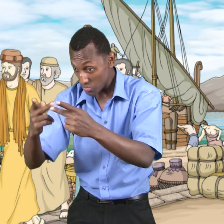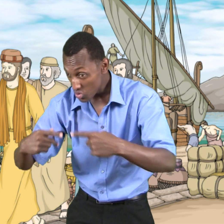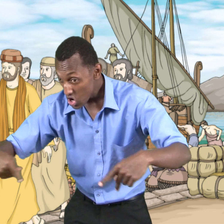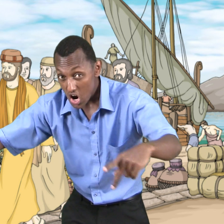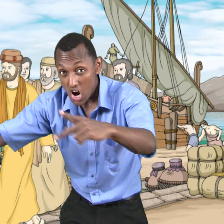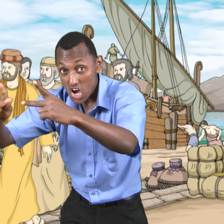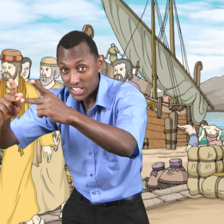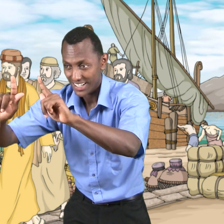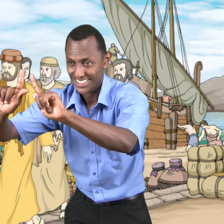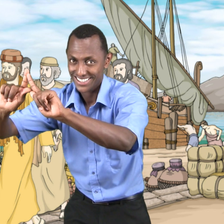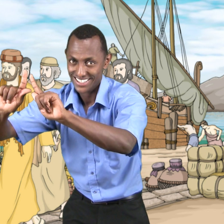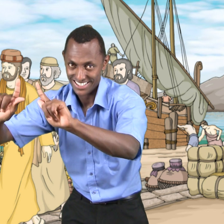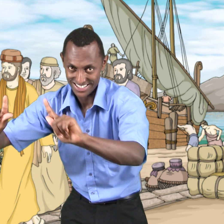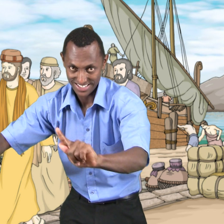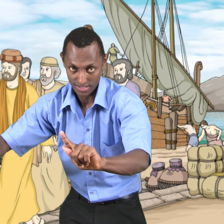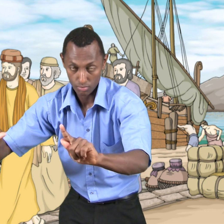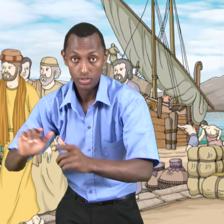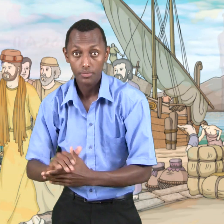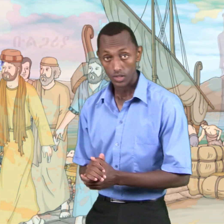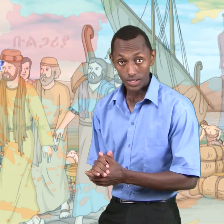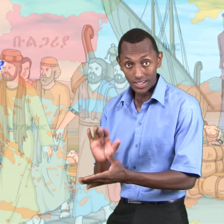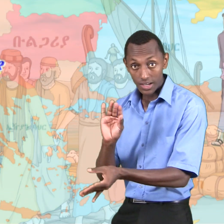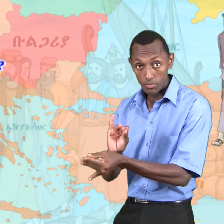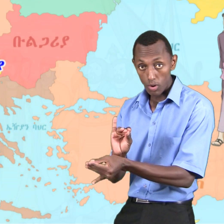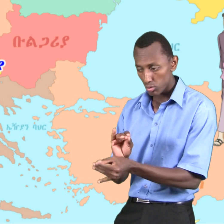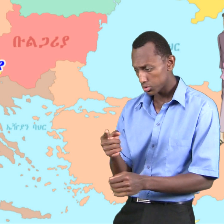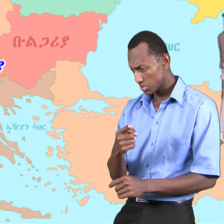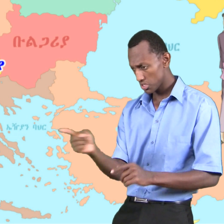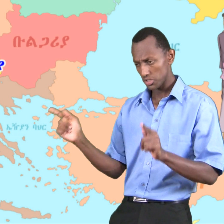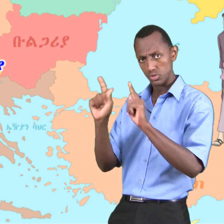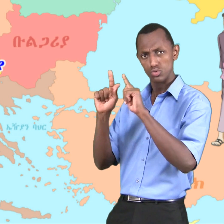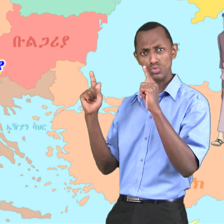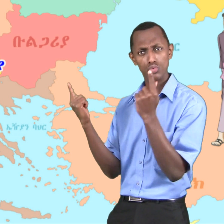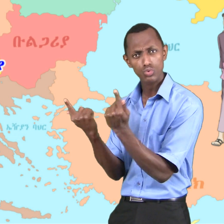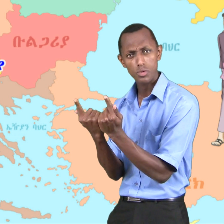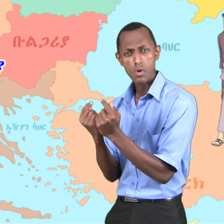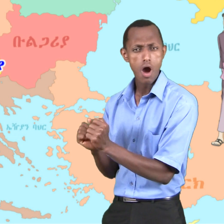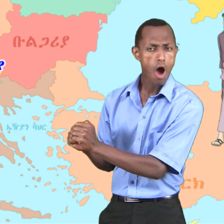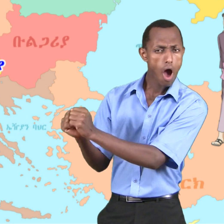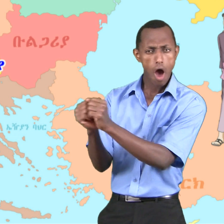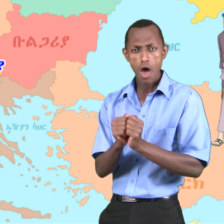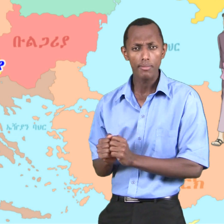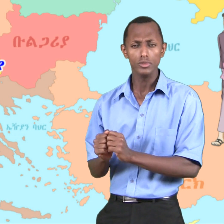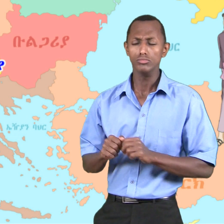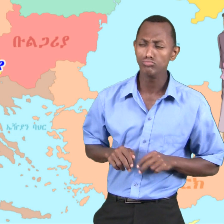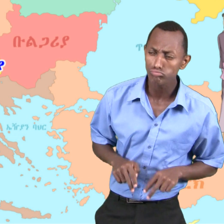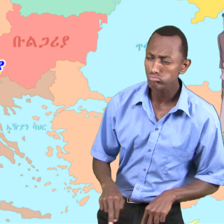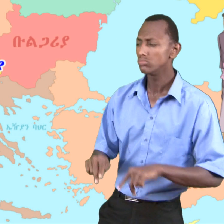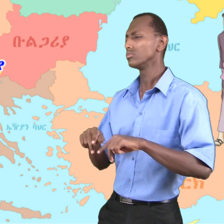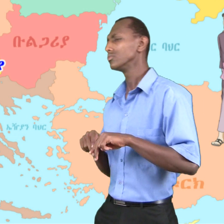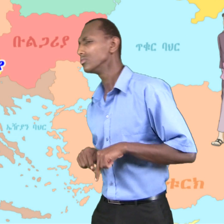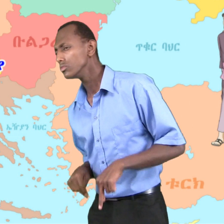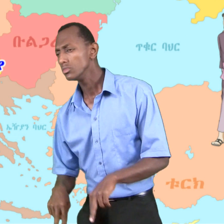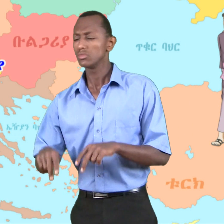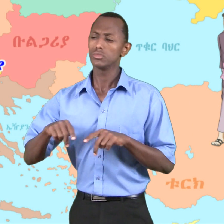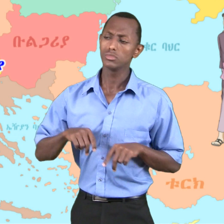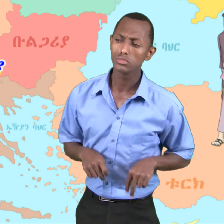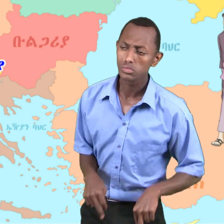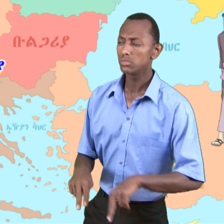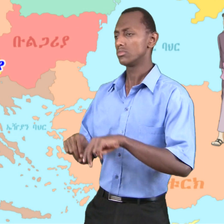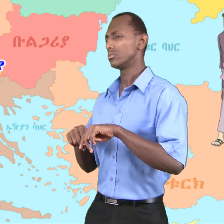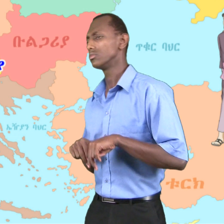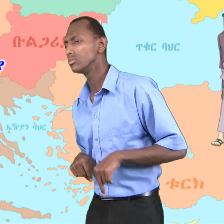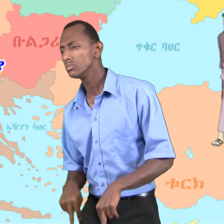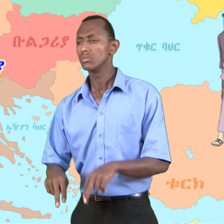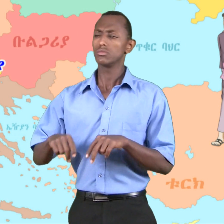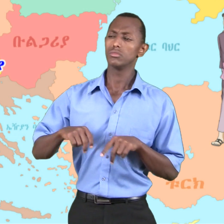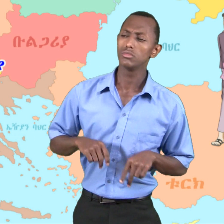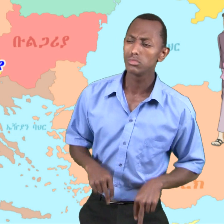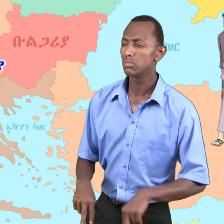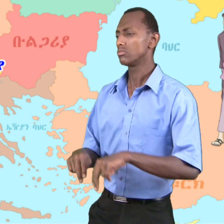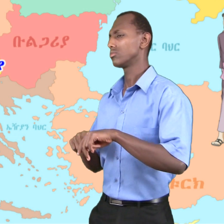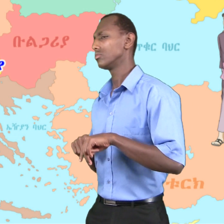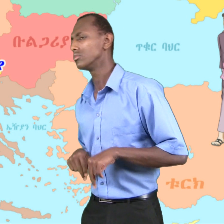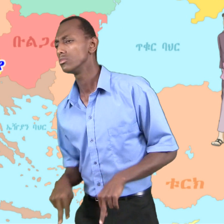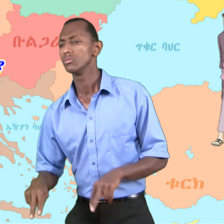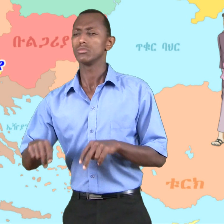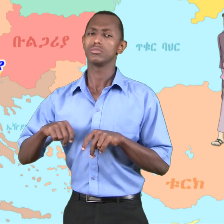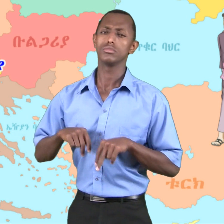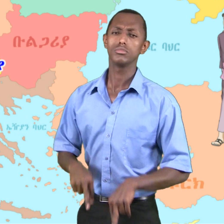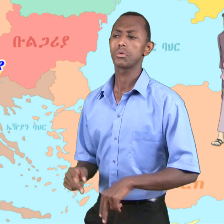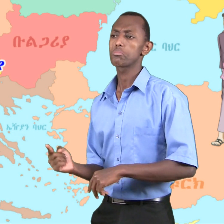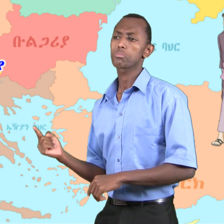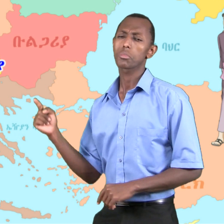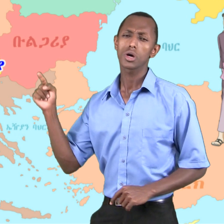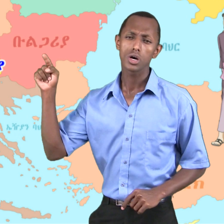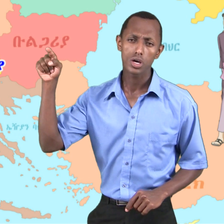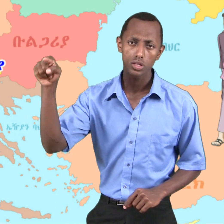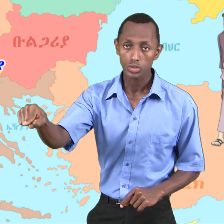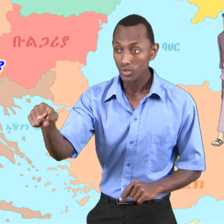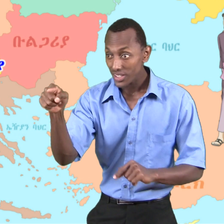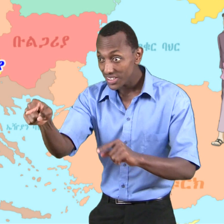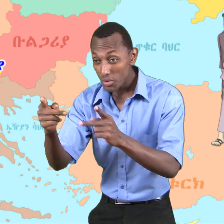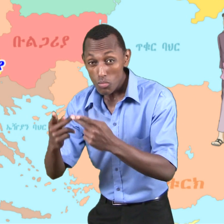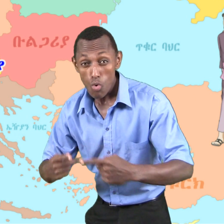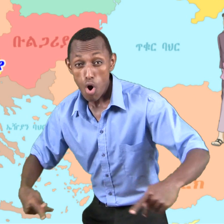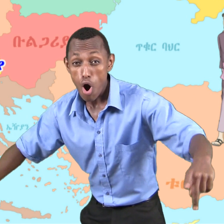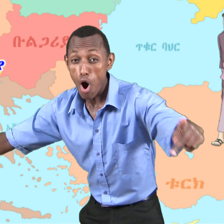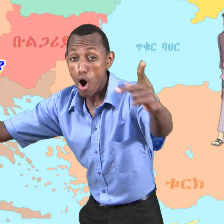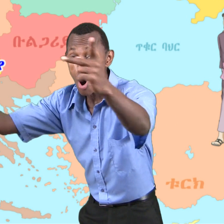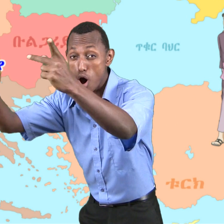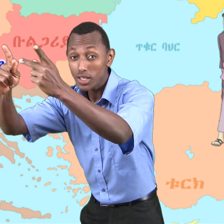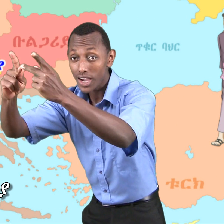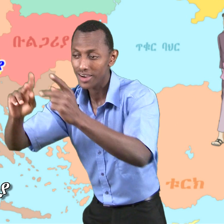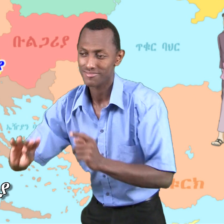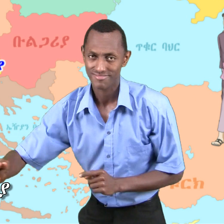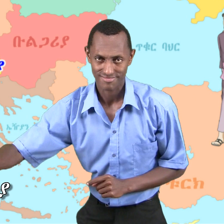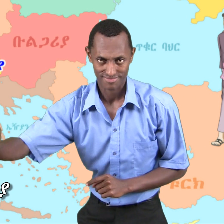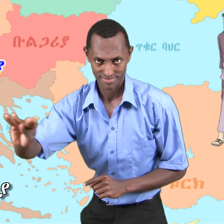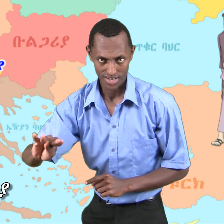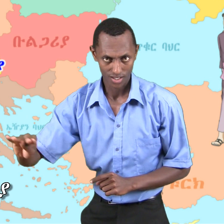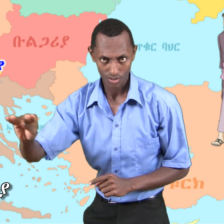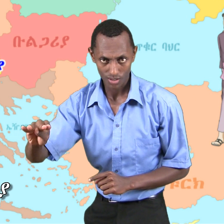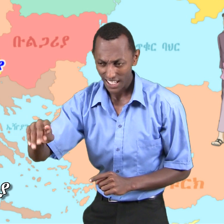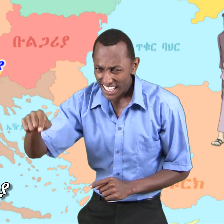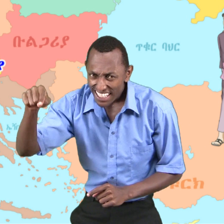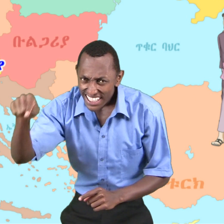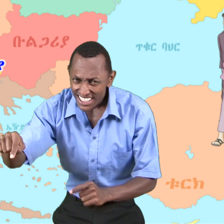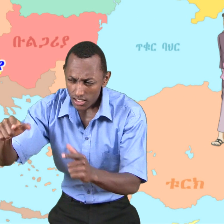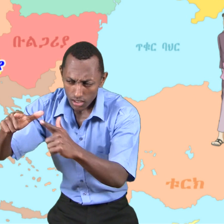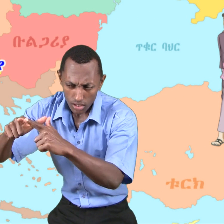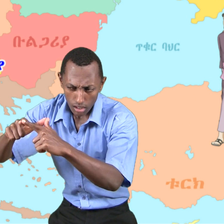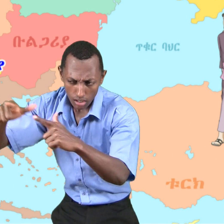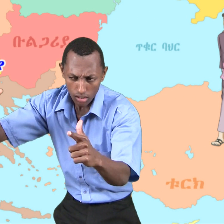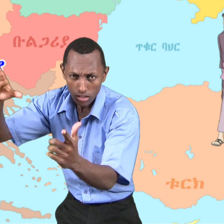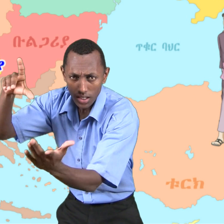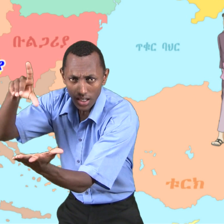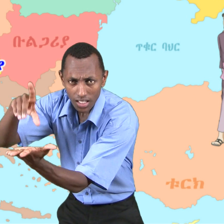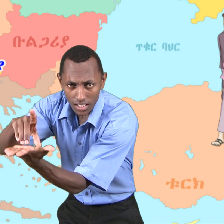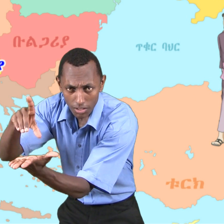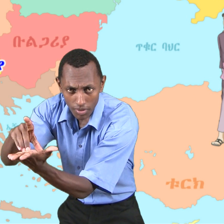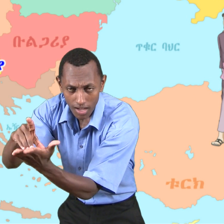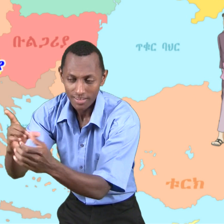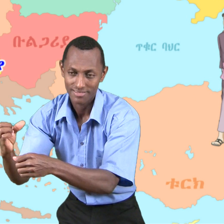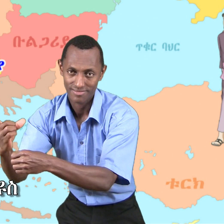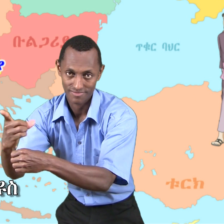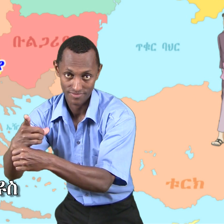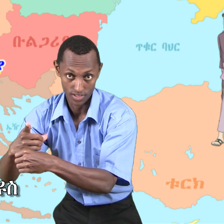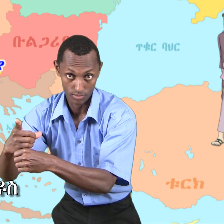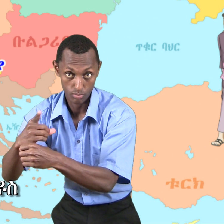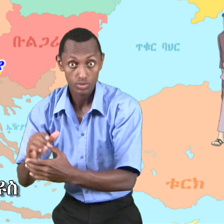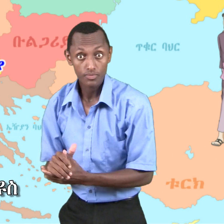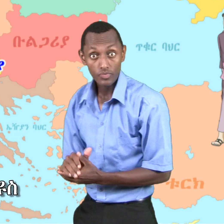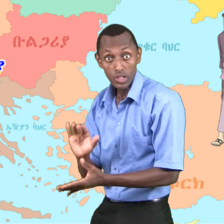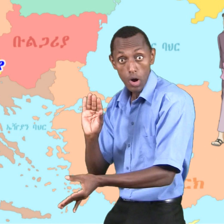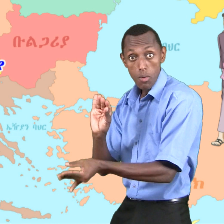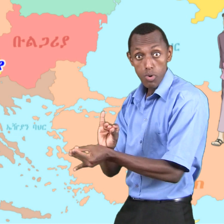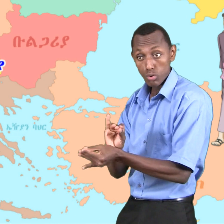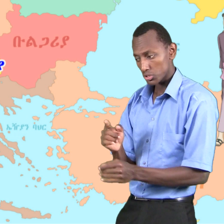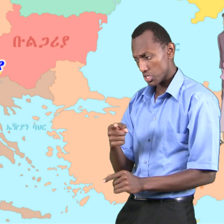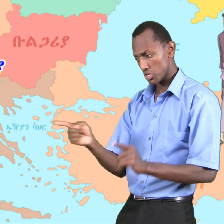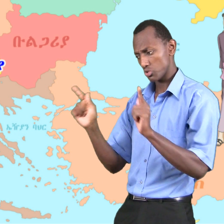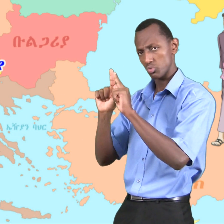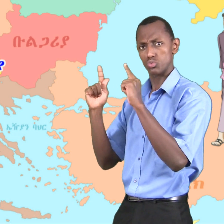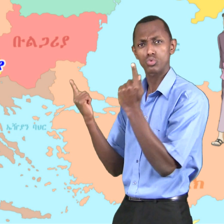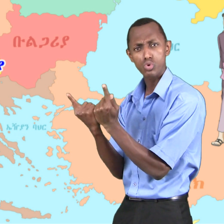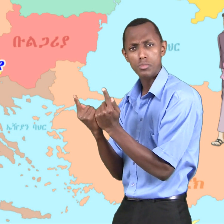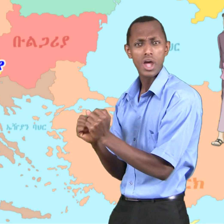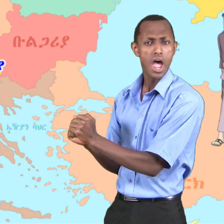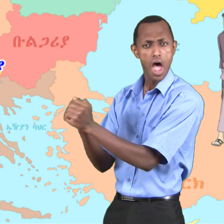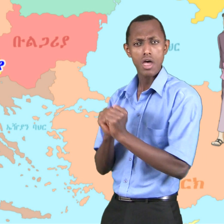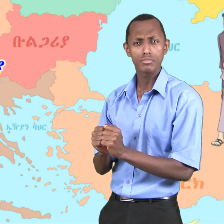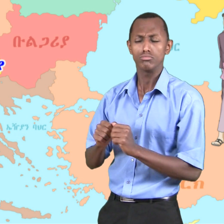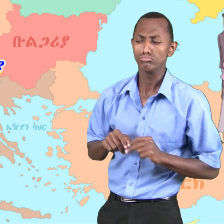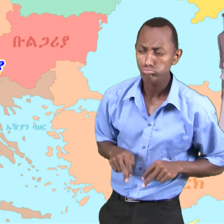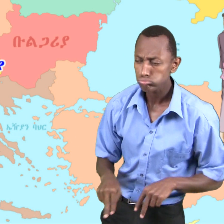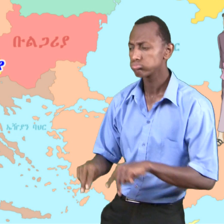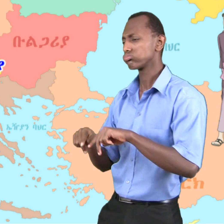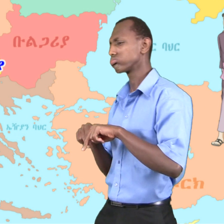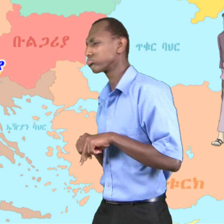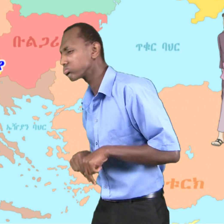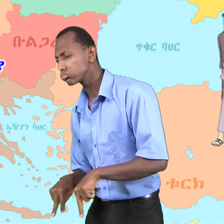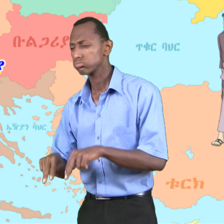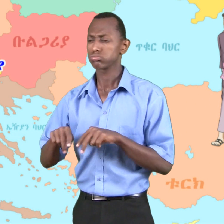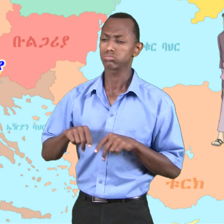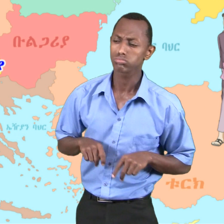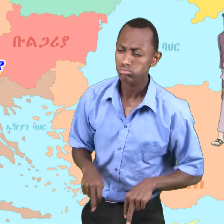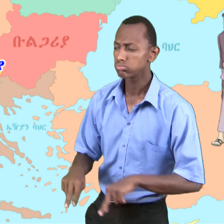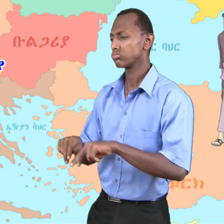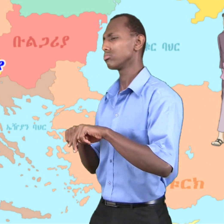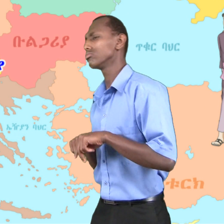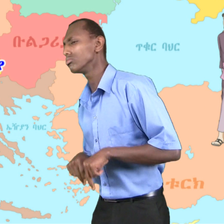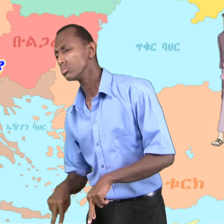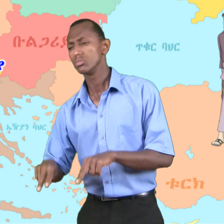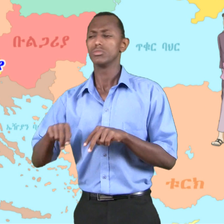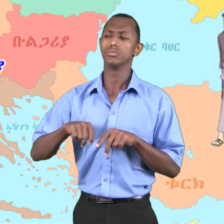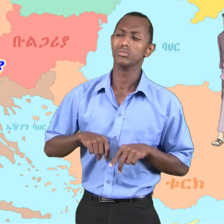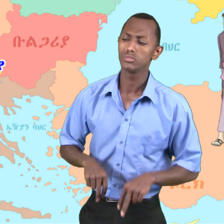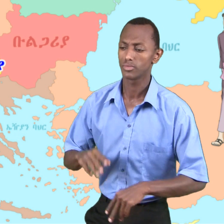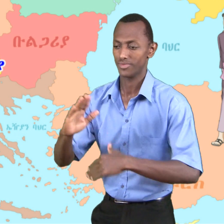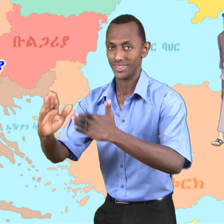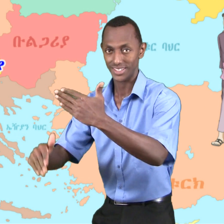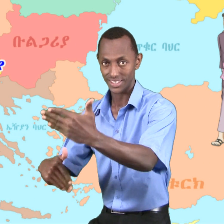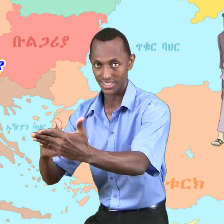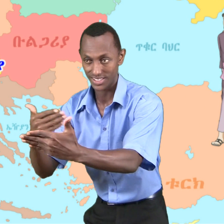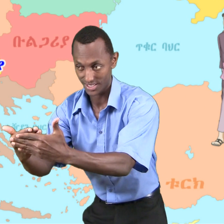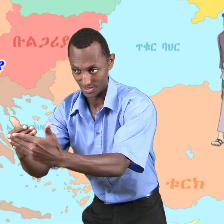From there we went to the Roman colony of Philippi, the leading city of that district of Macedonia.